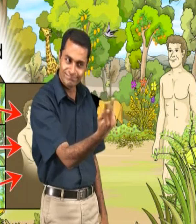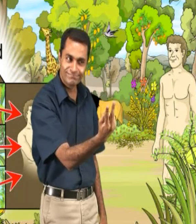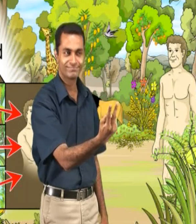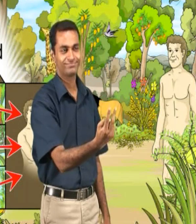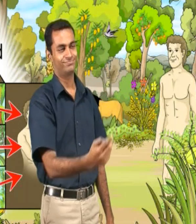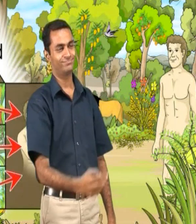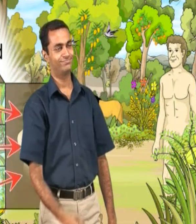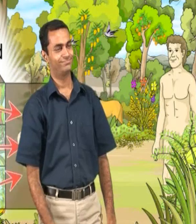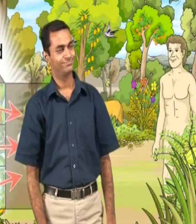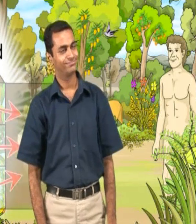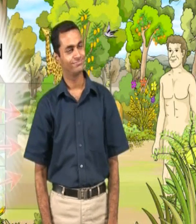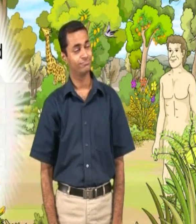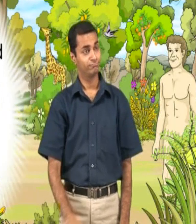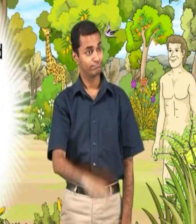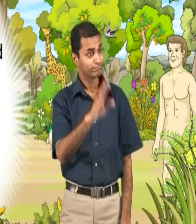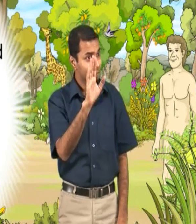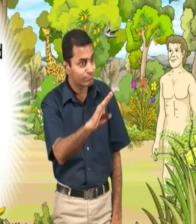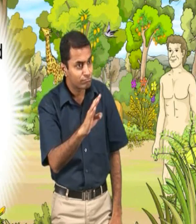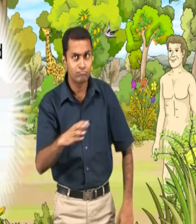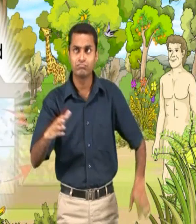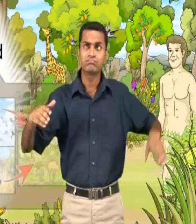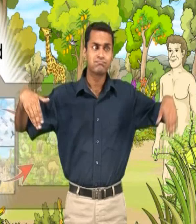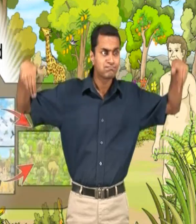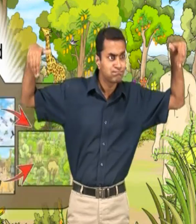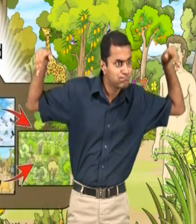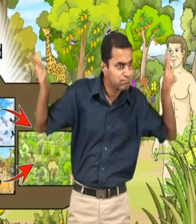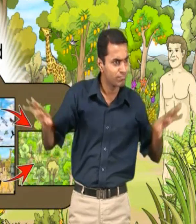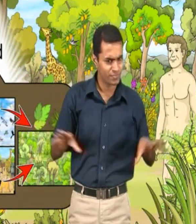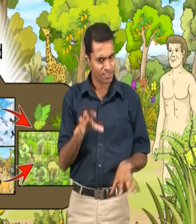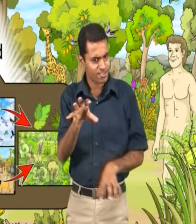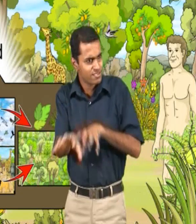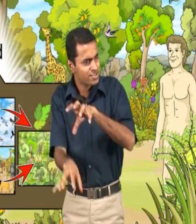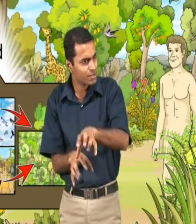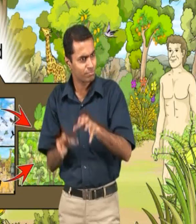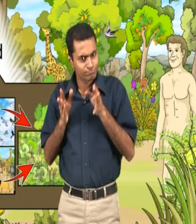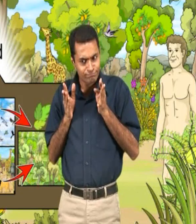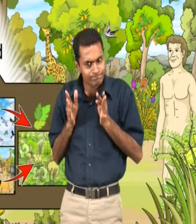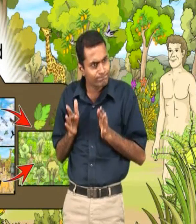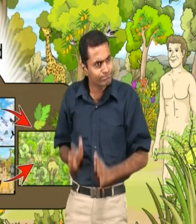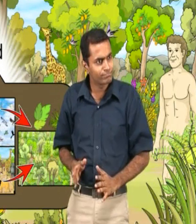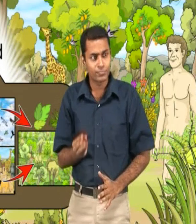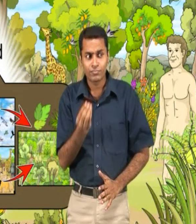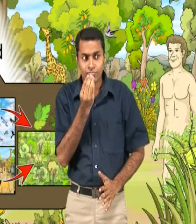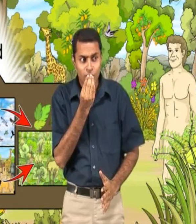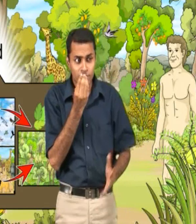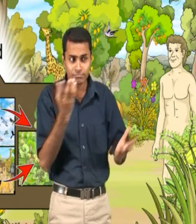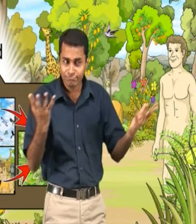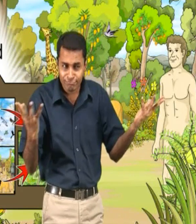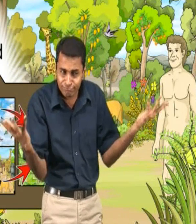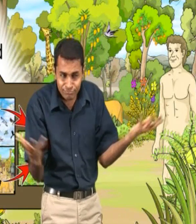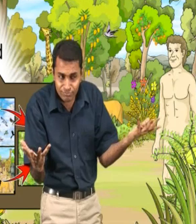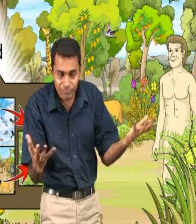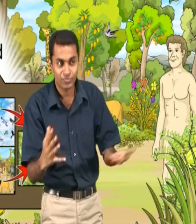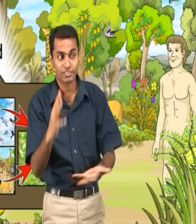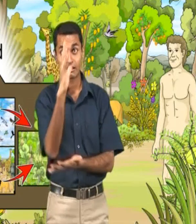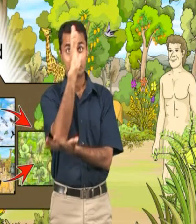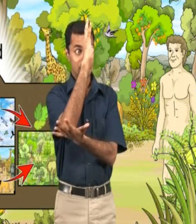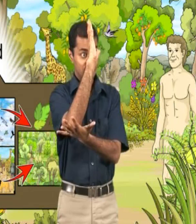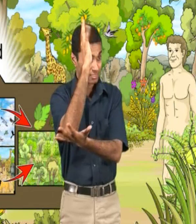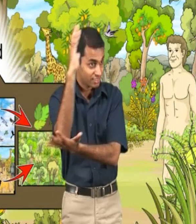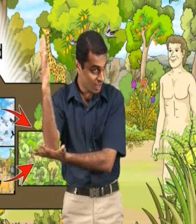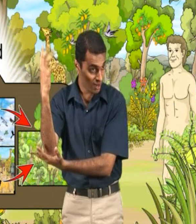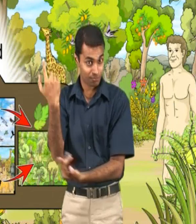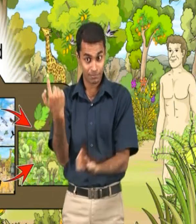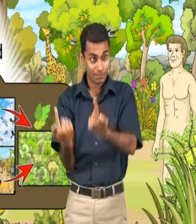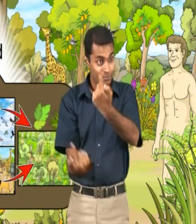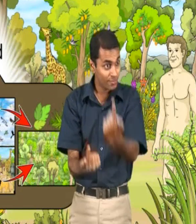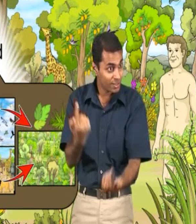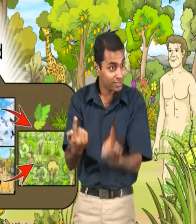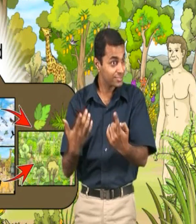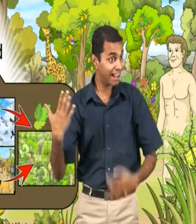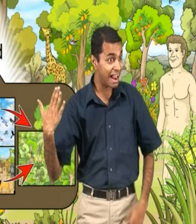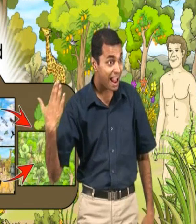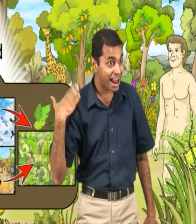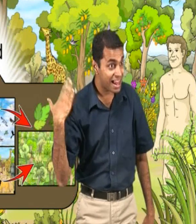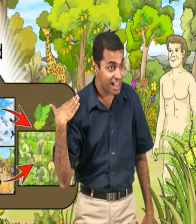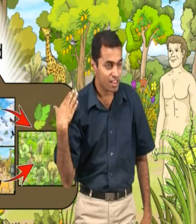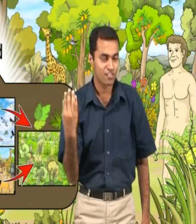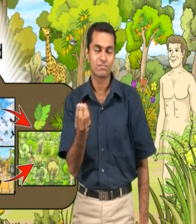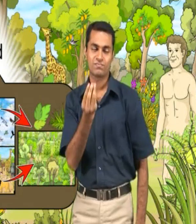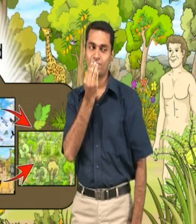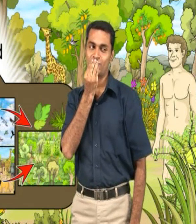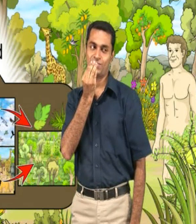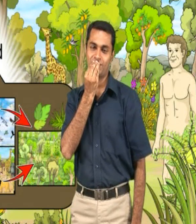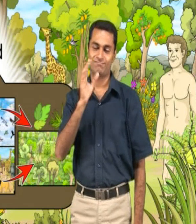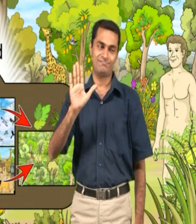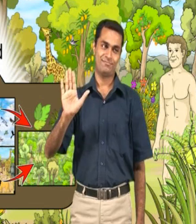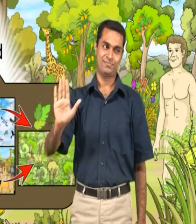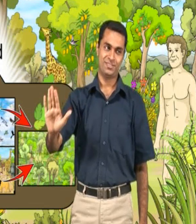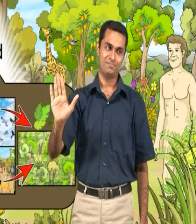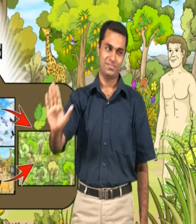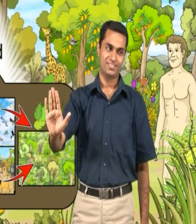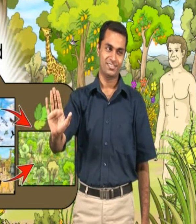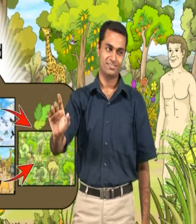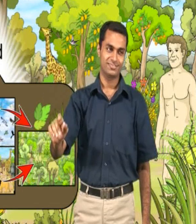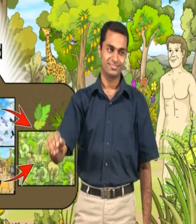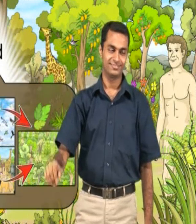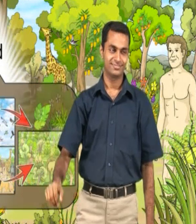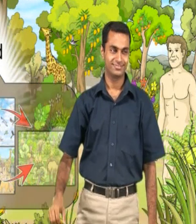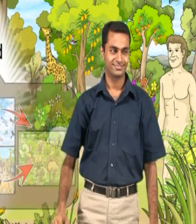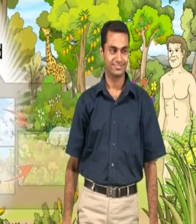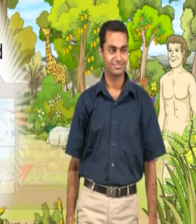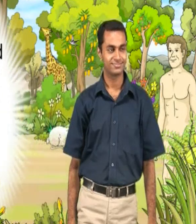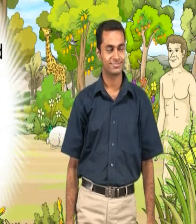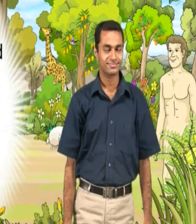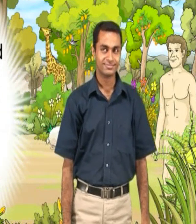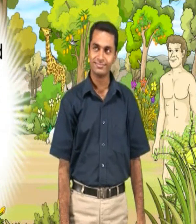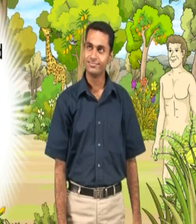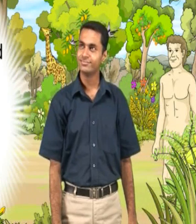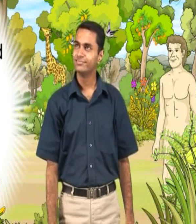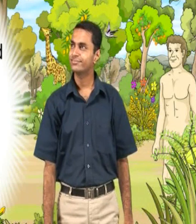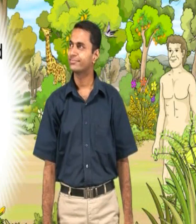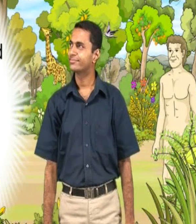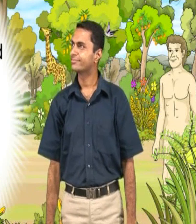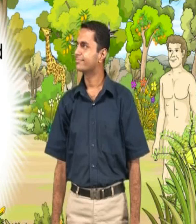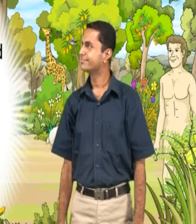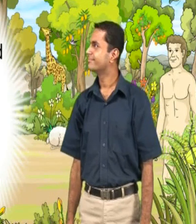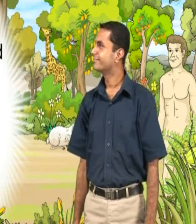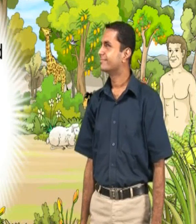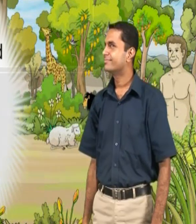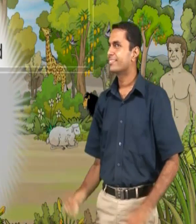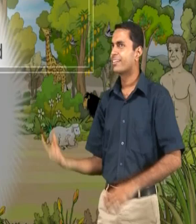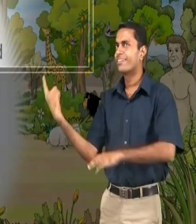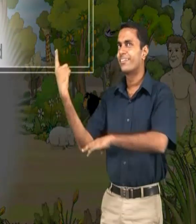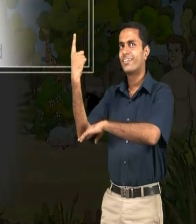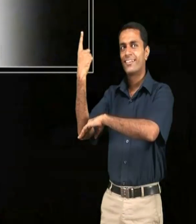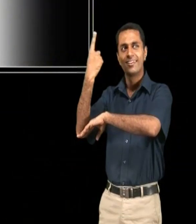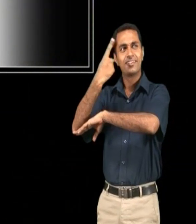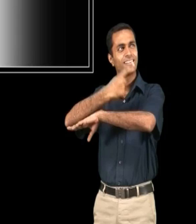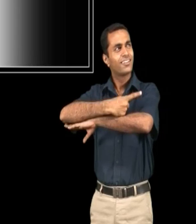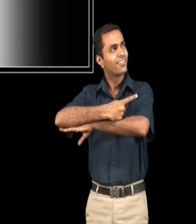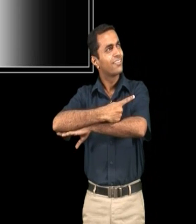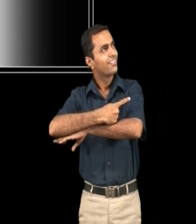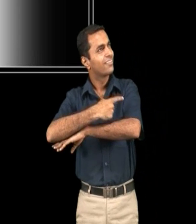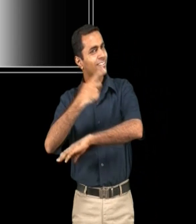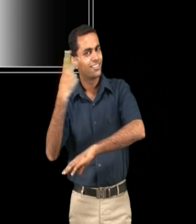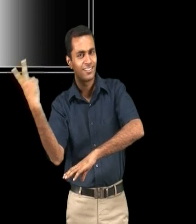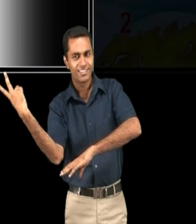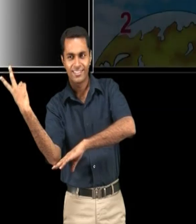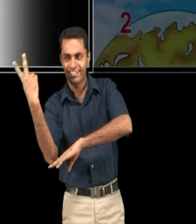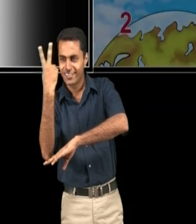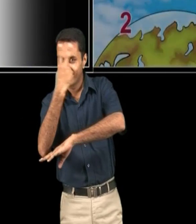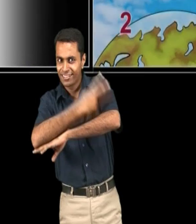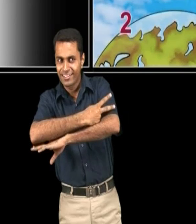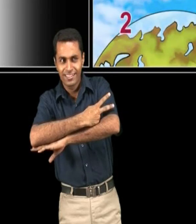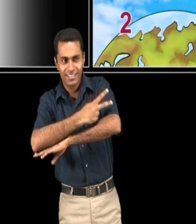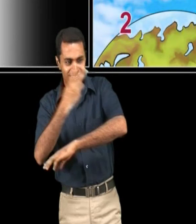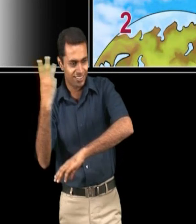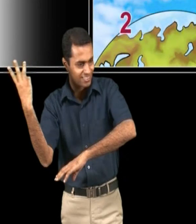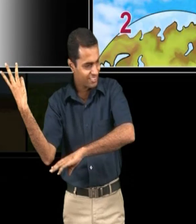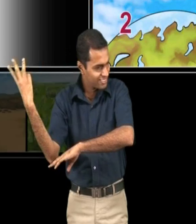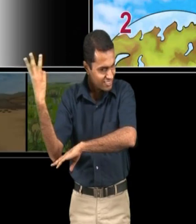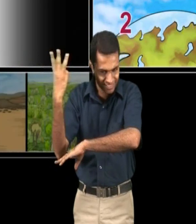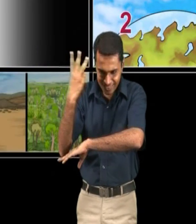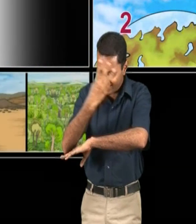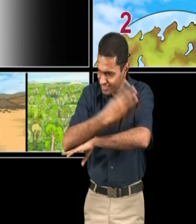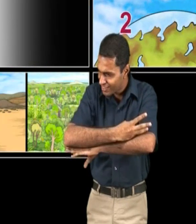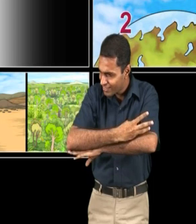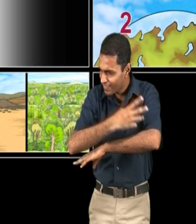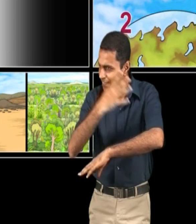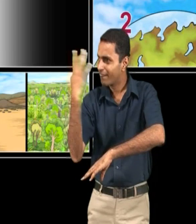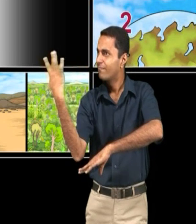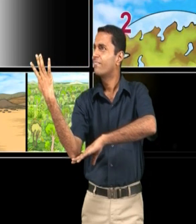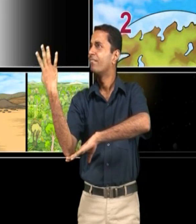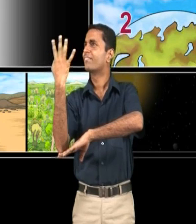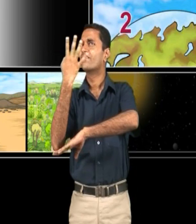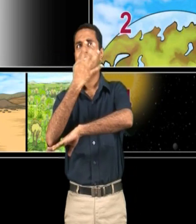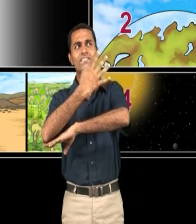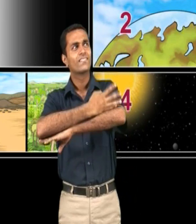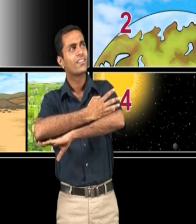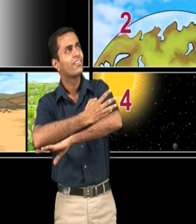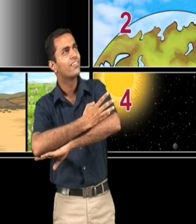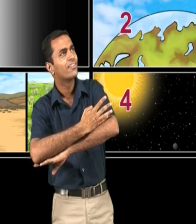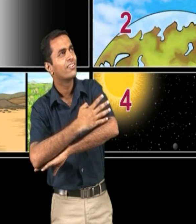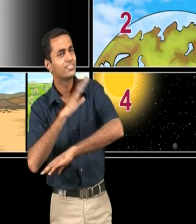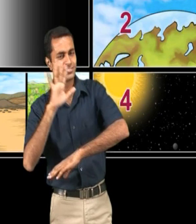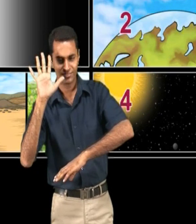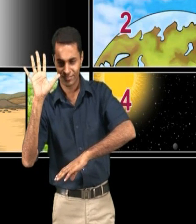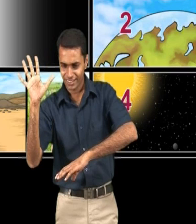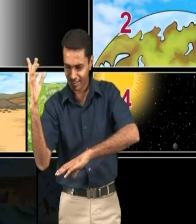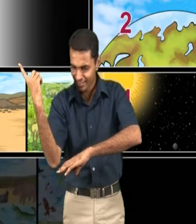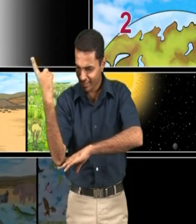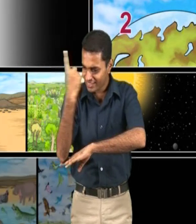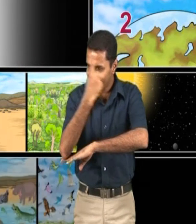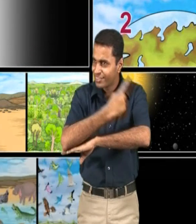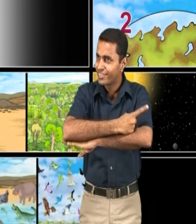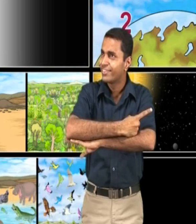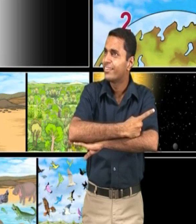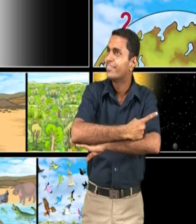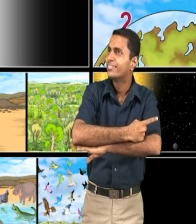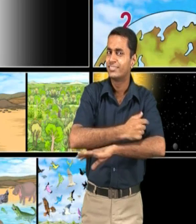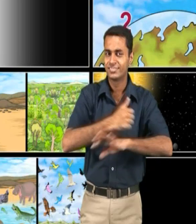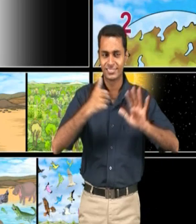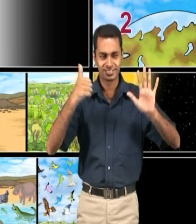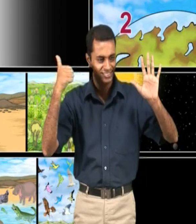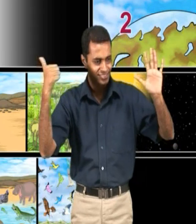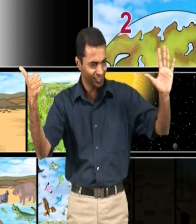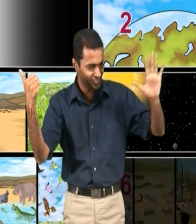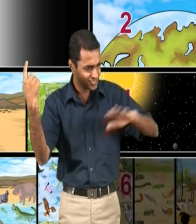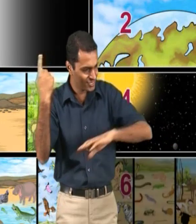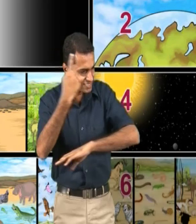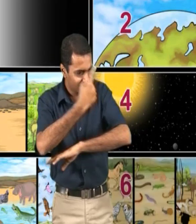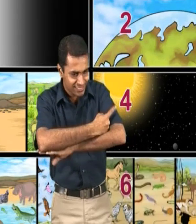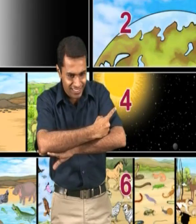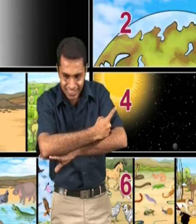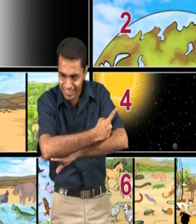And to every beast of the earth and every bird of the air and every creature that crawls upon the earth—everything that has the breath of life in it—I have given every green plant for food.”